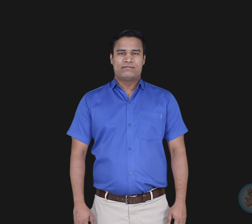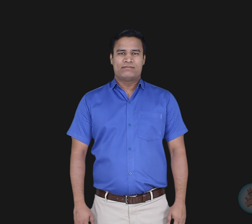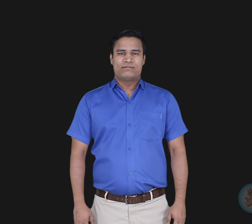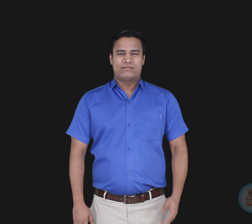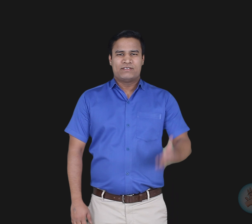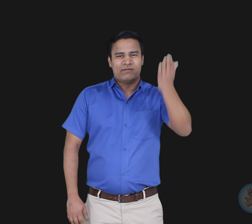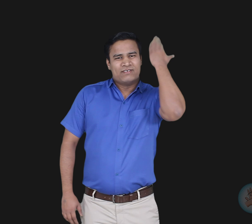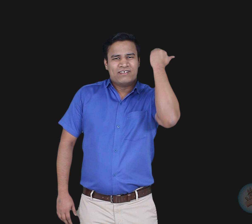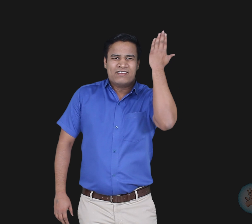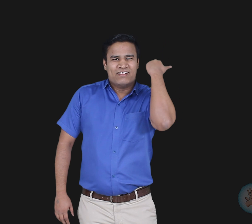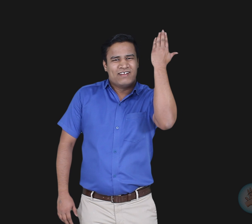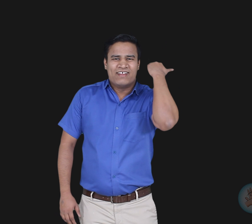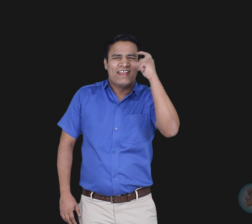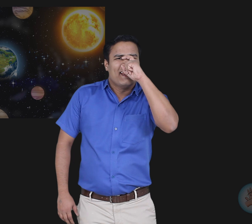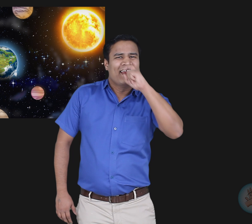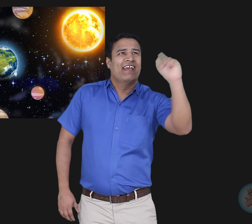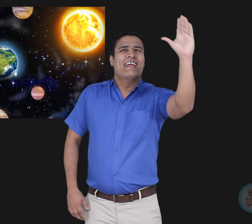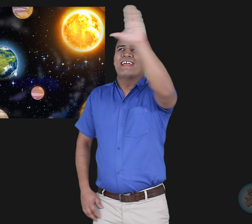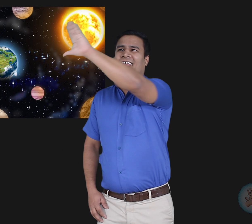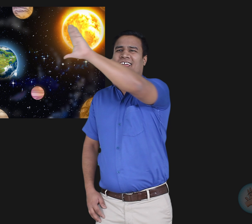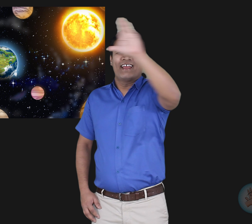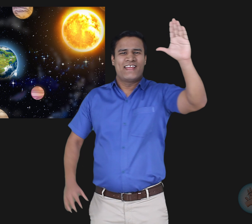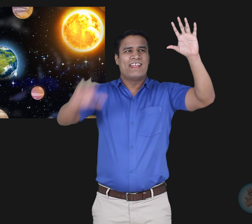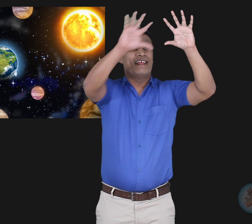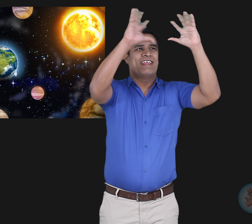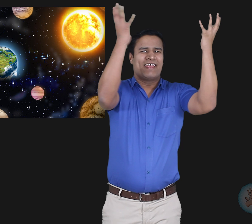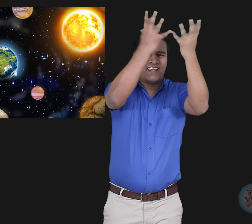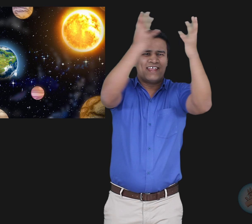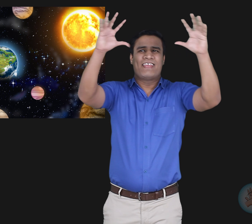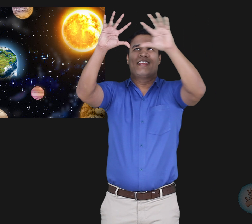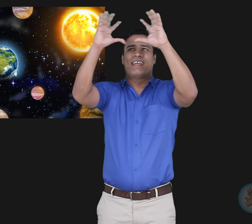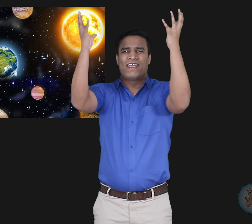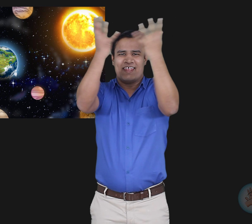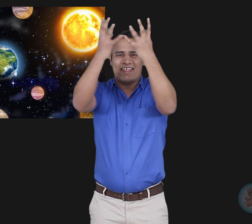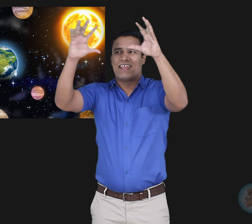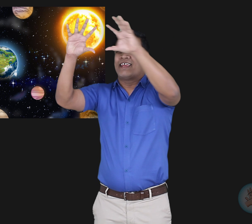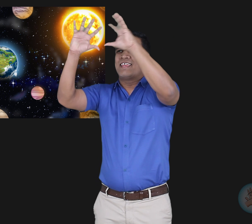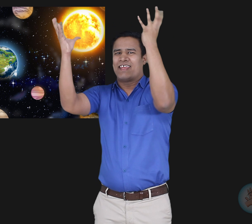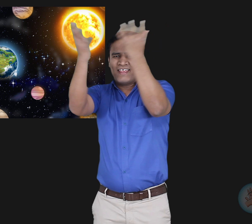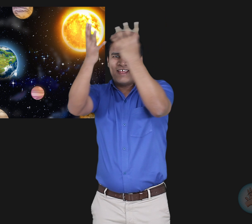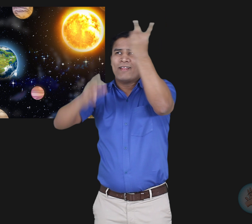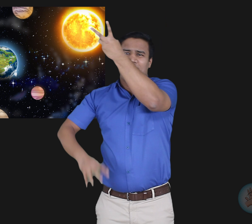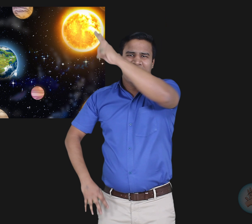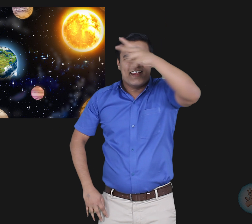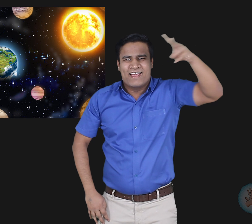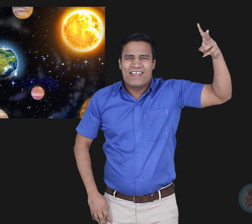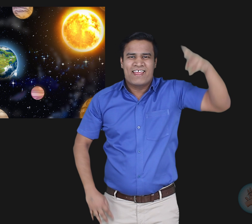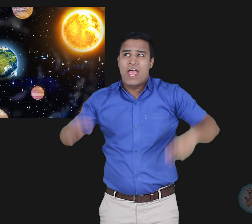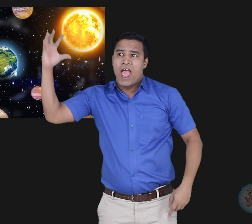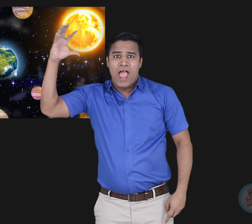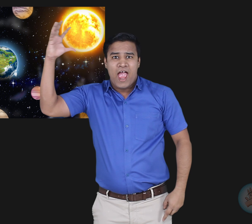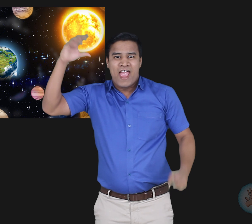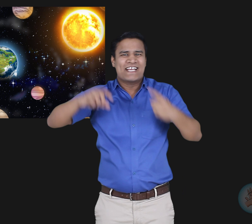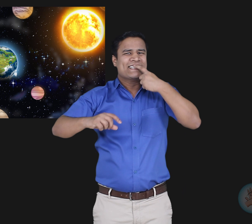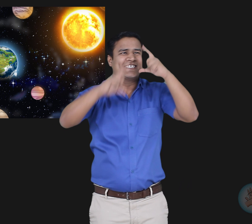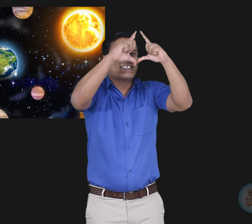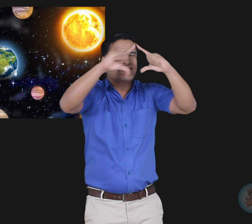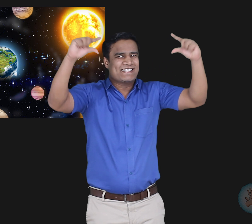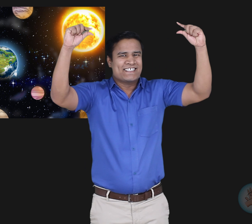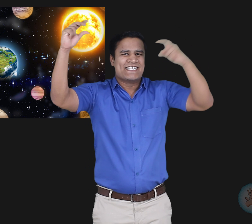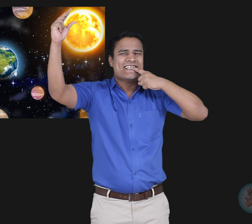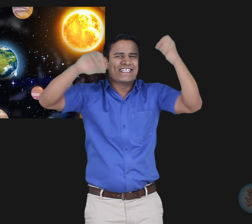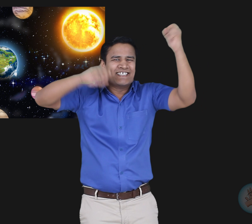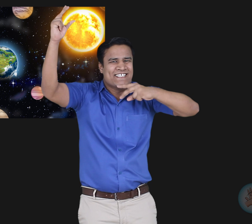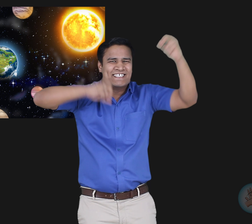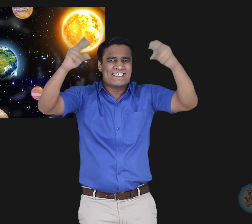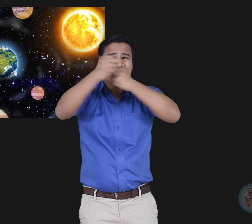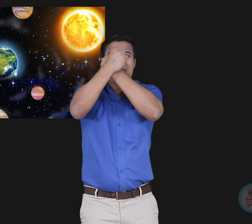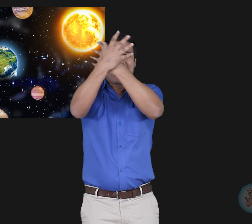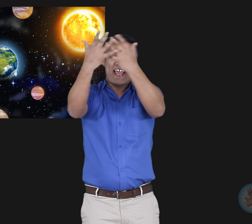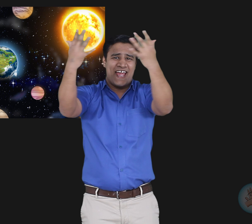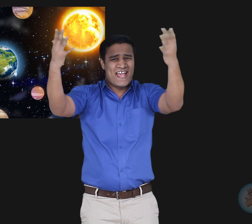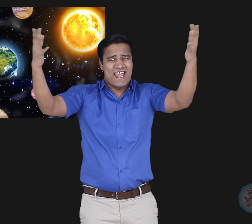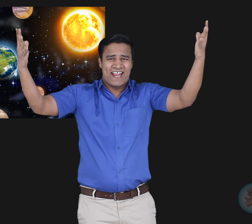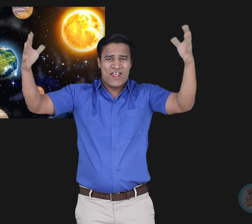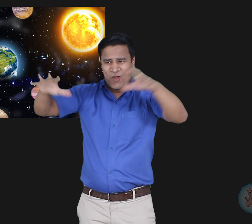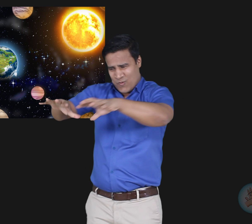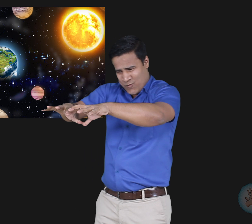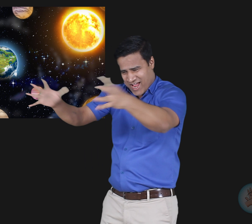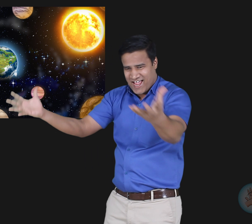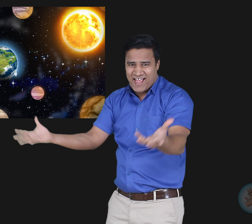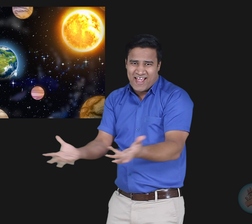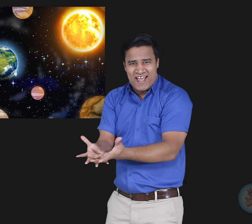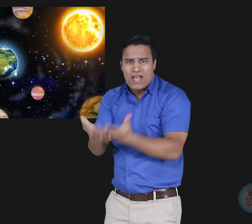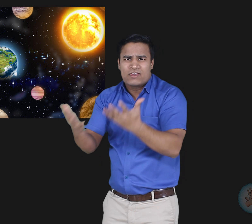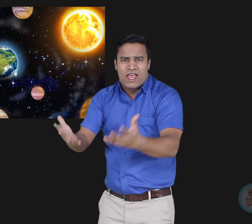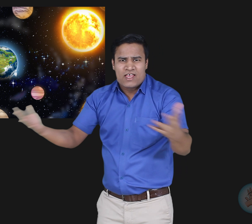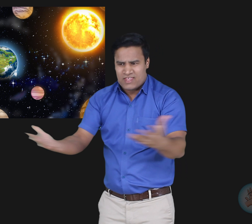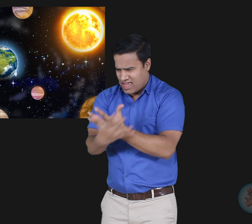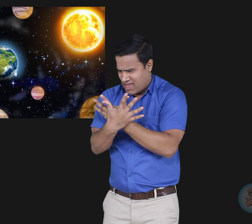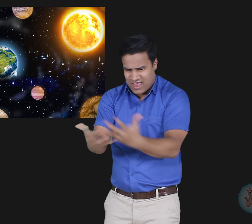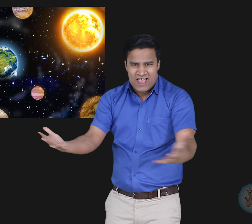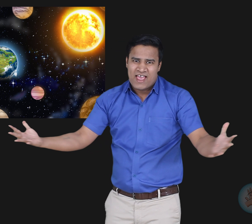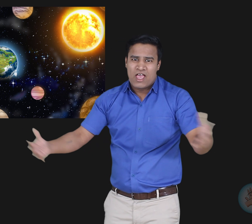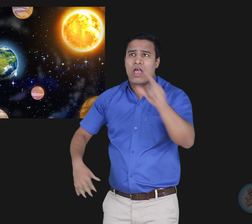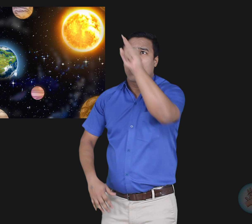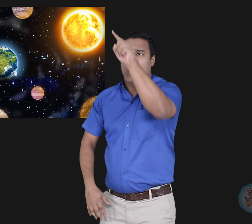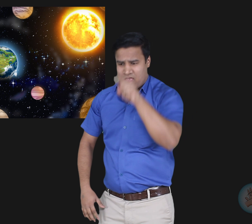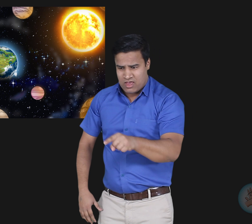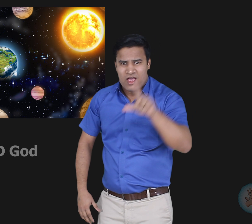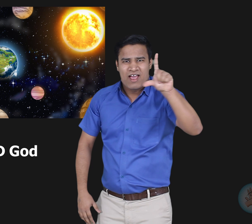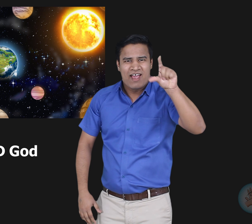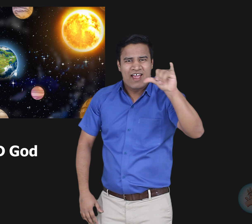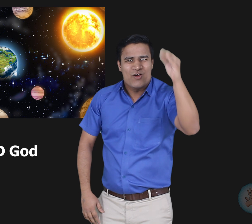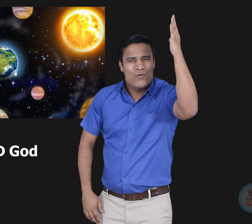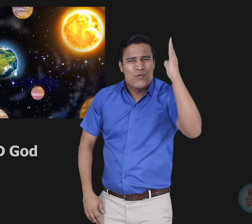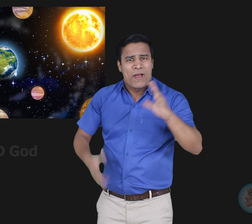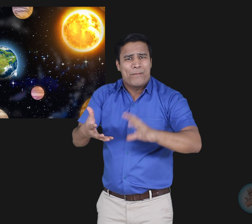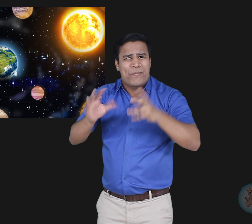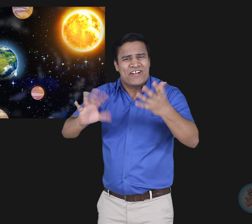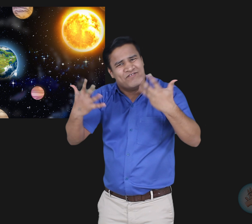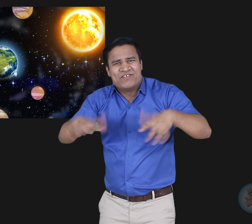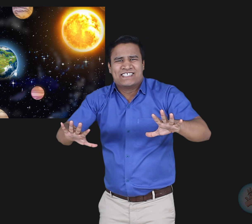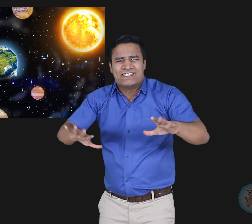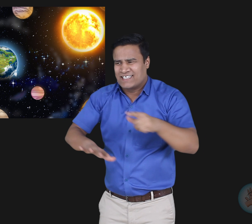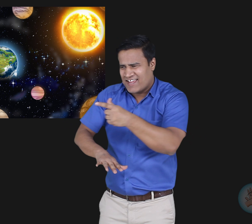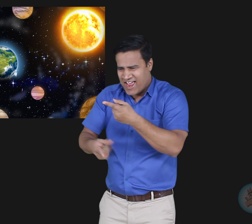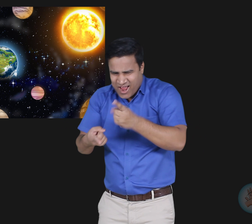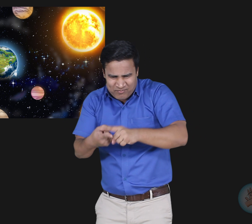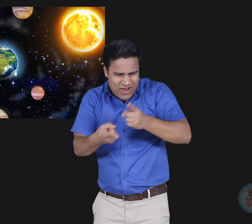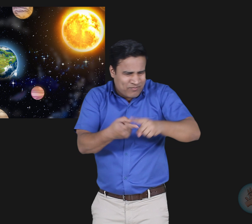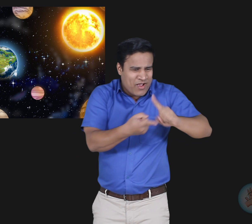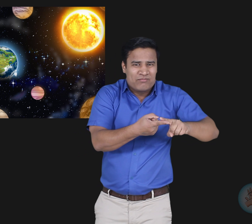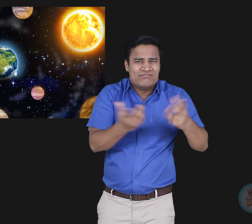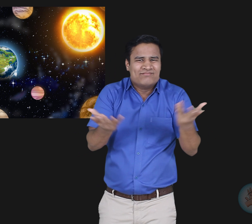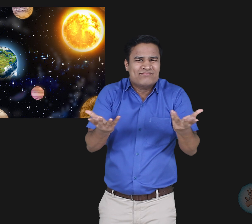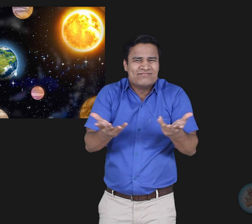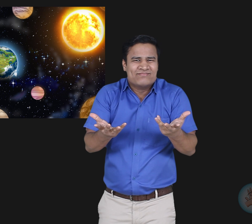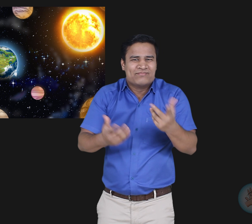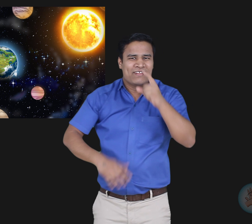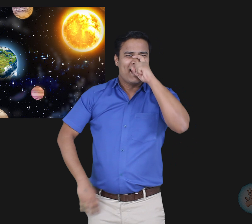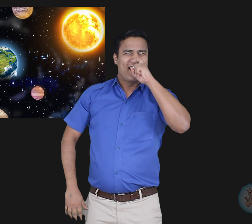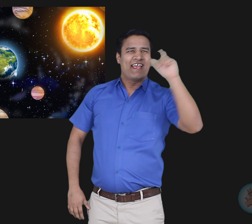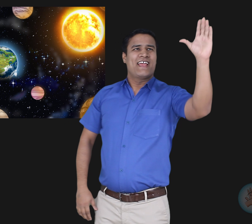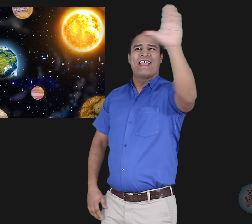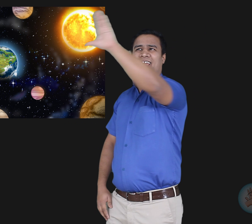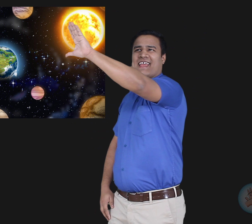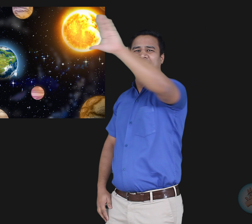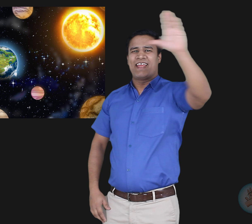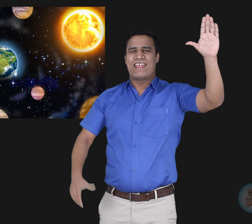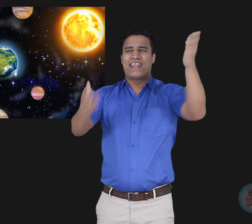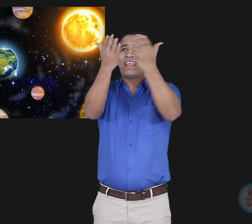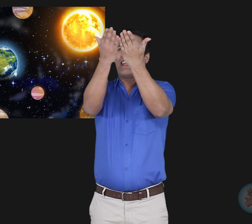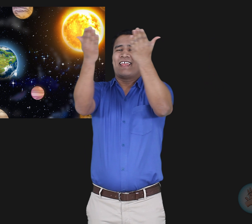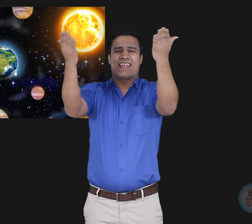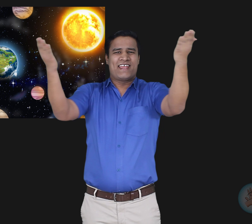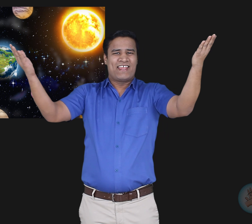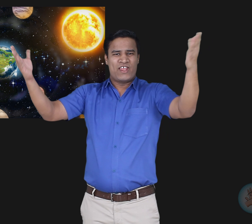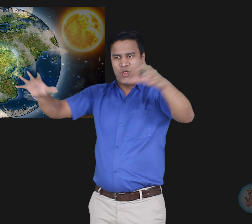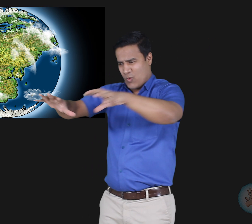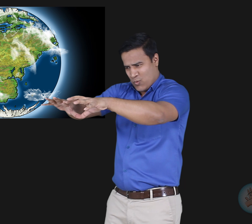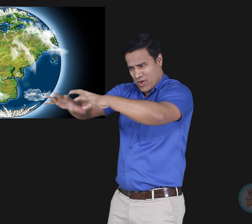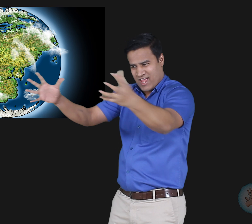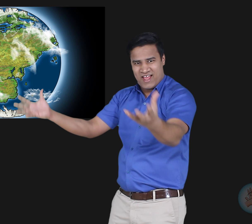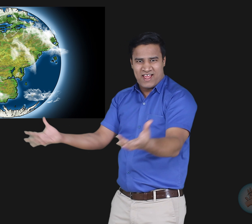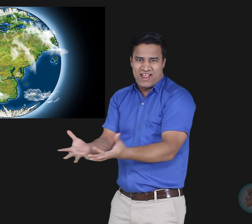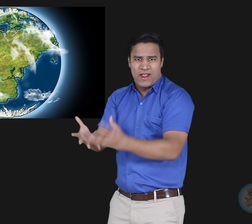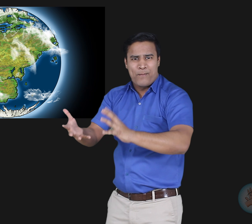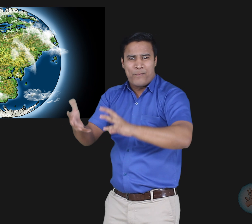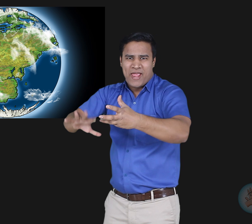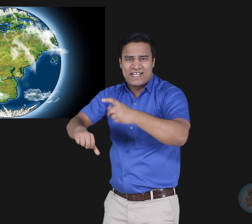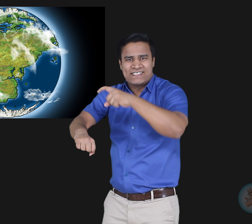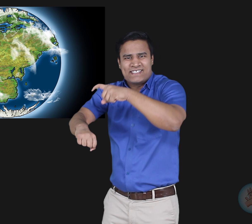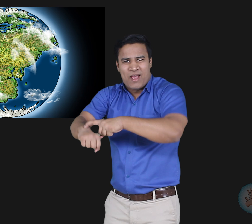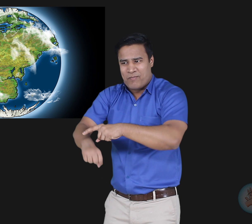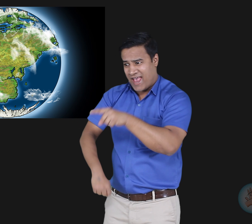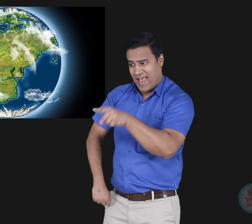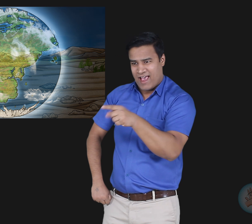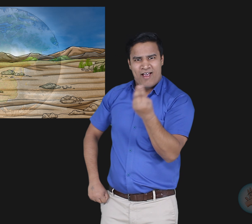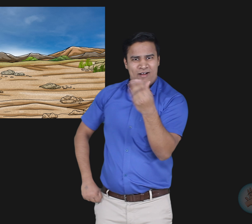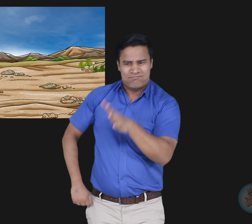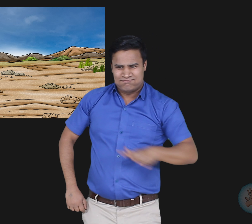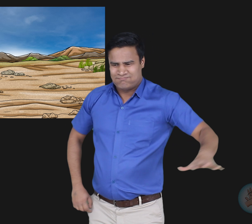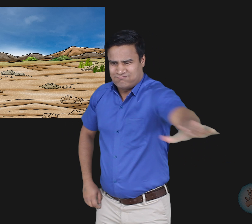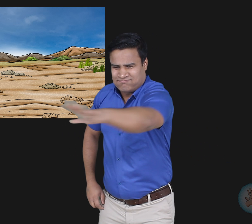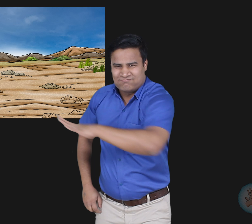This is the account of the heavens and the earth when they were created, in the day that the LORD God made them.